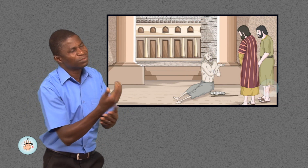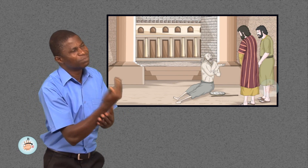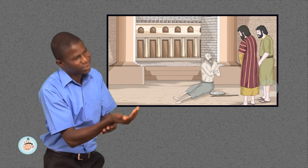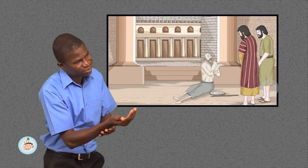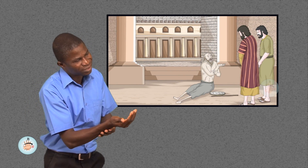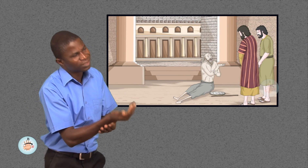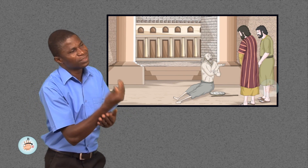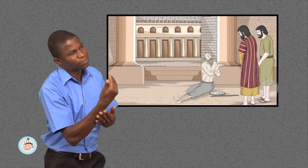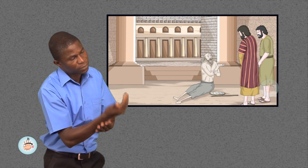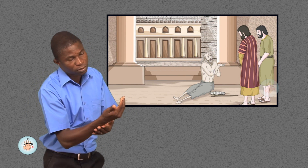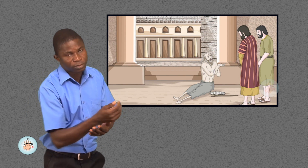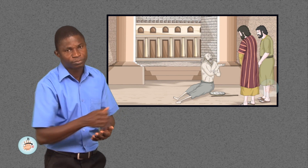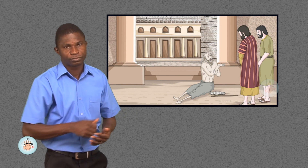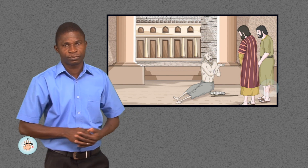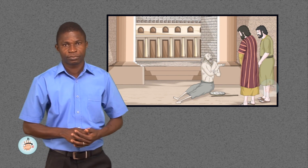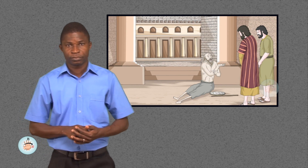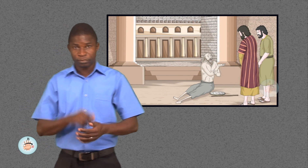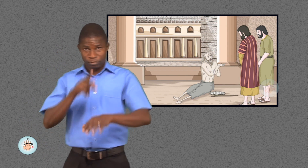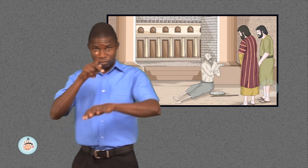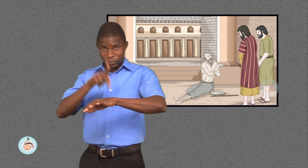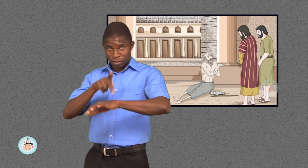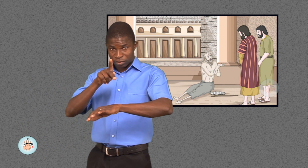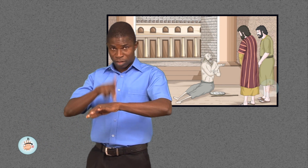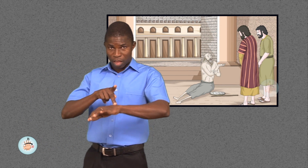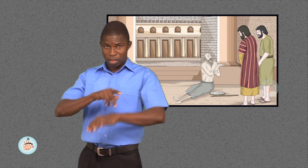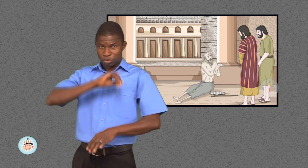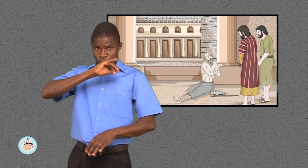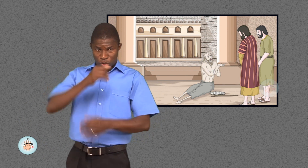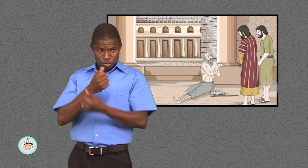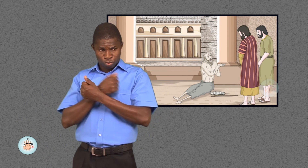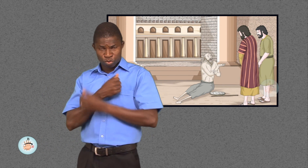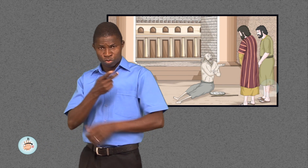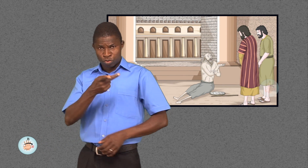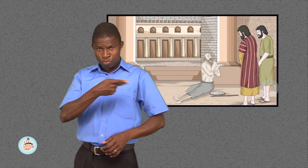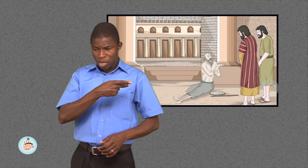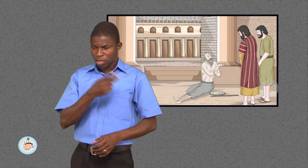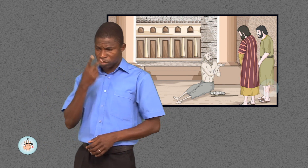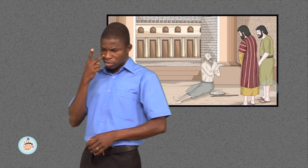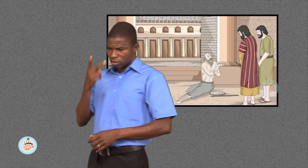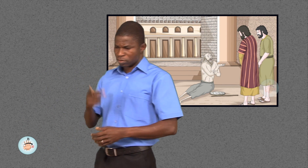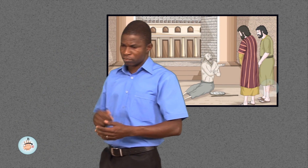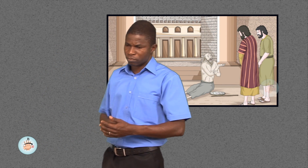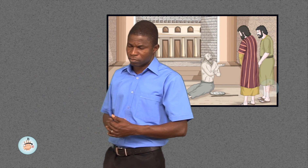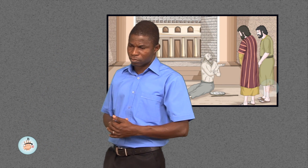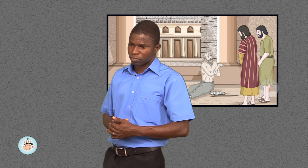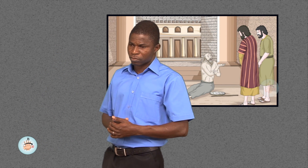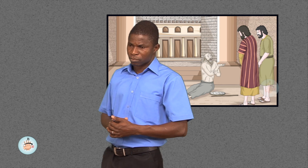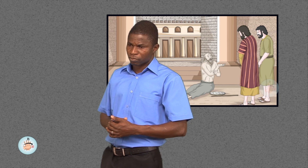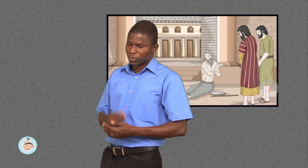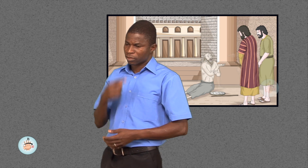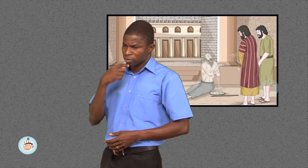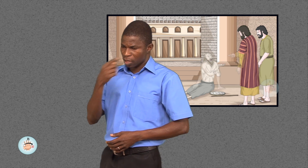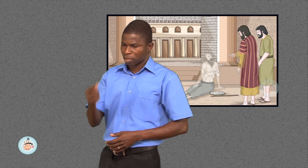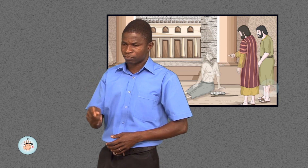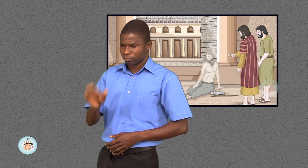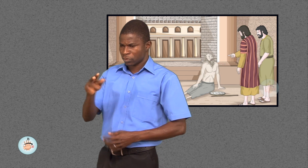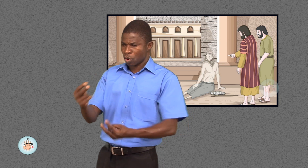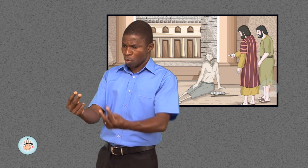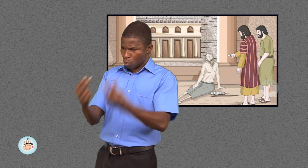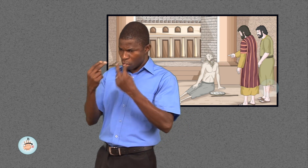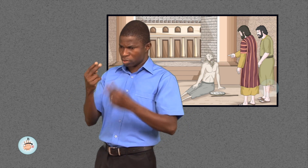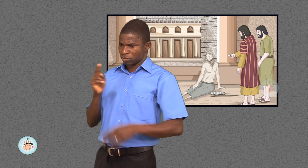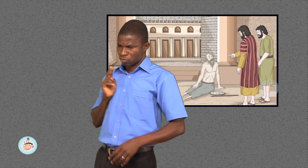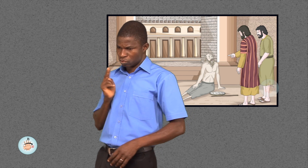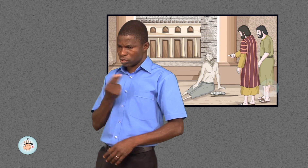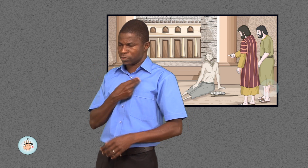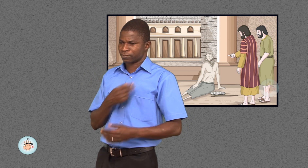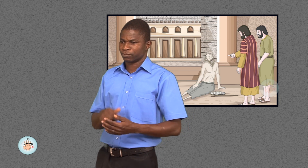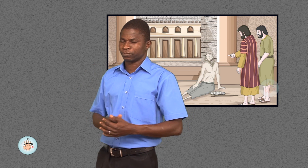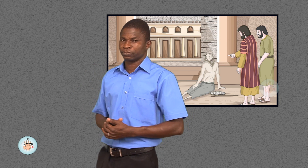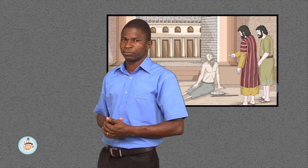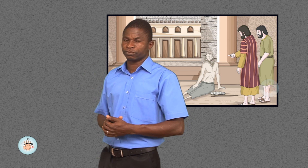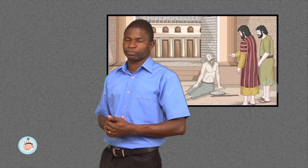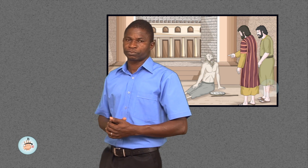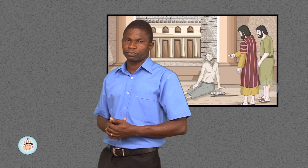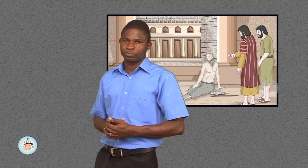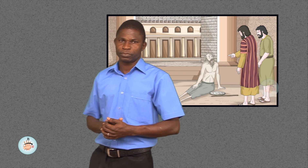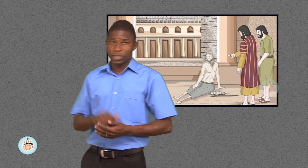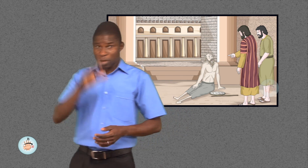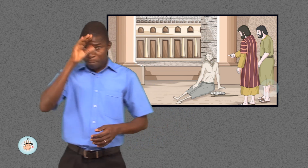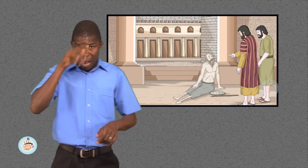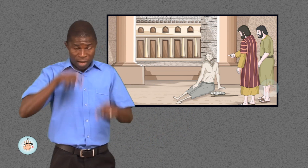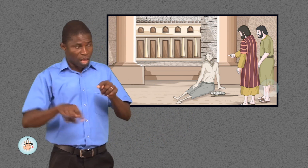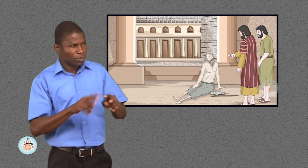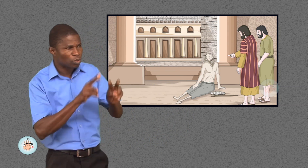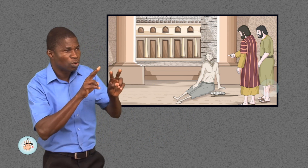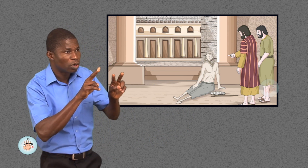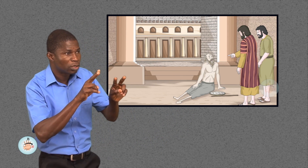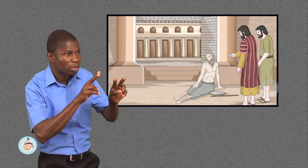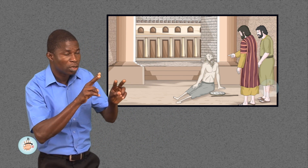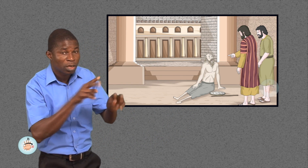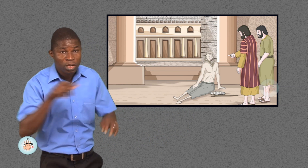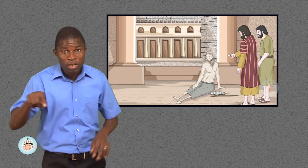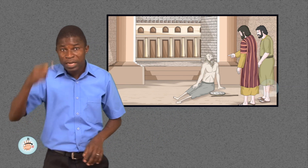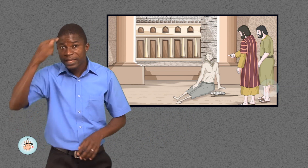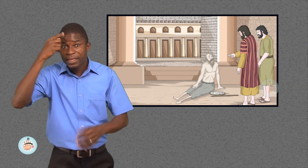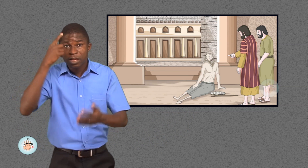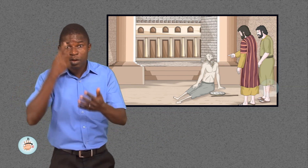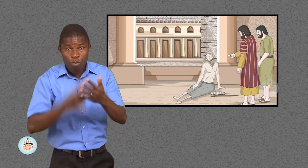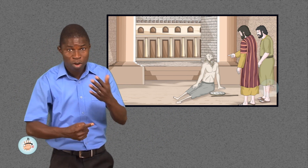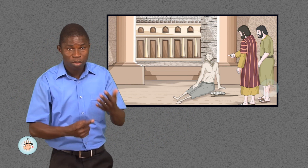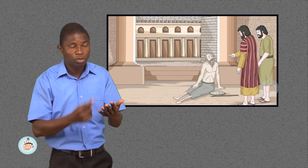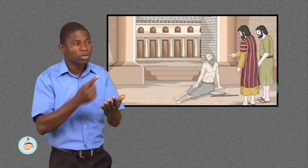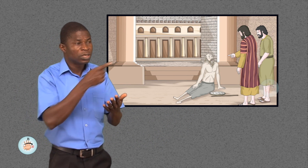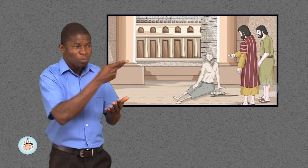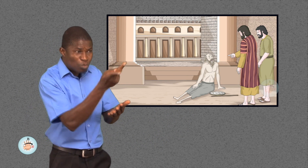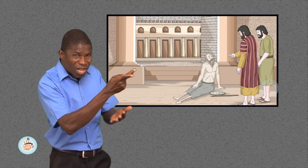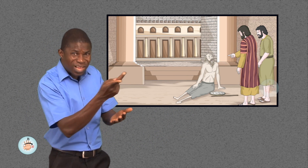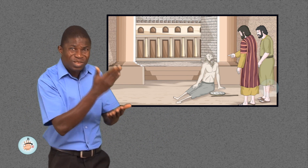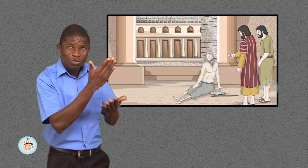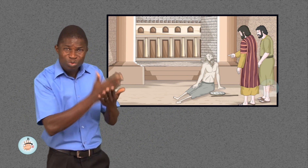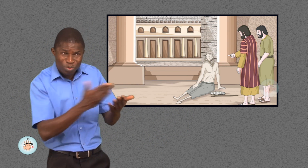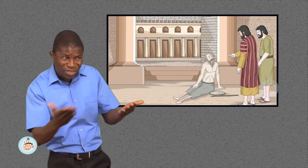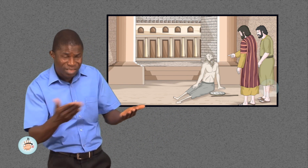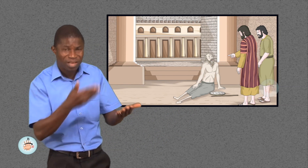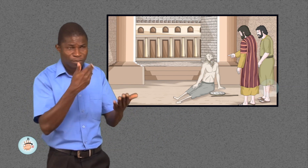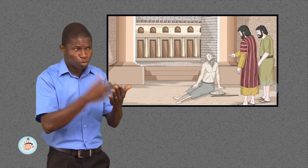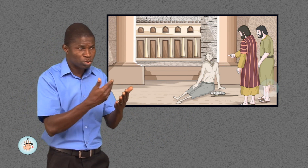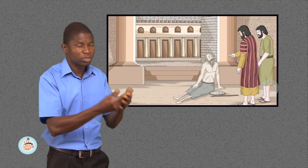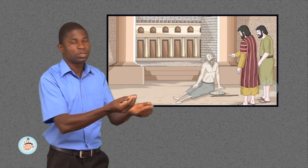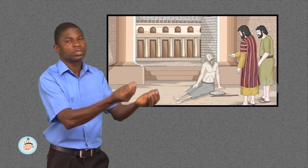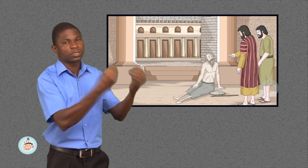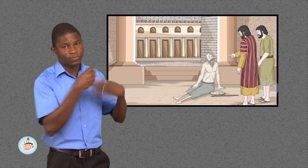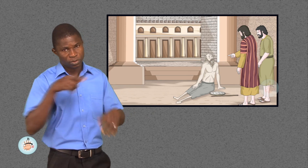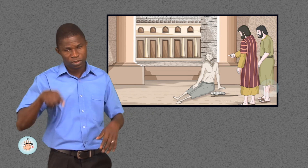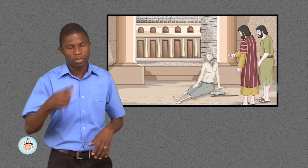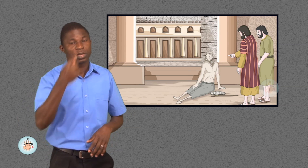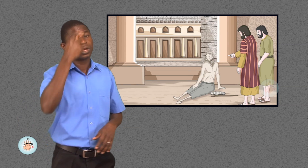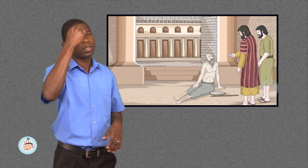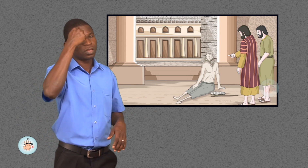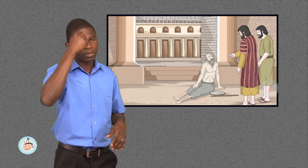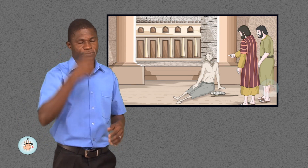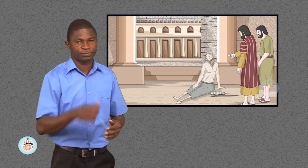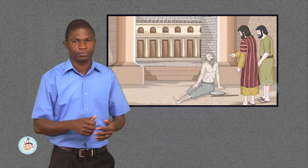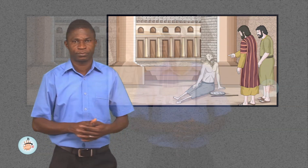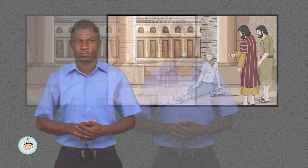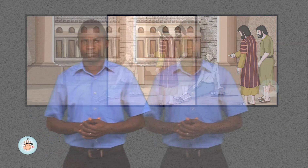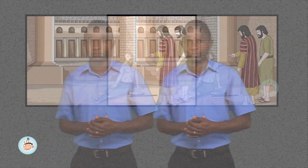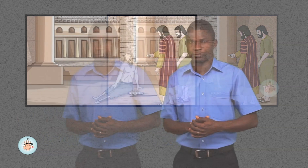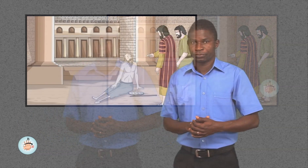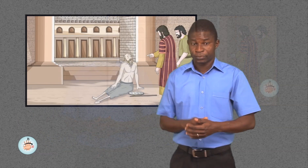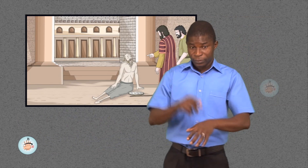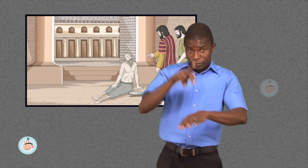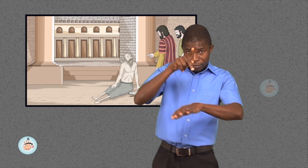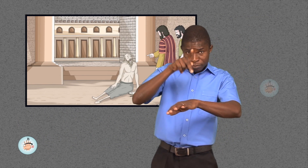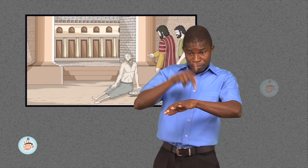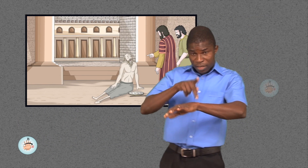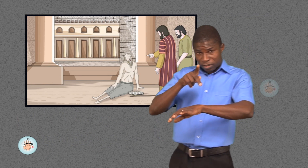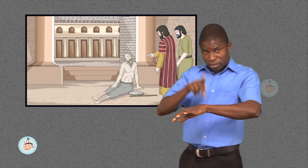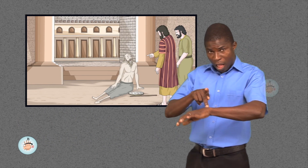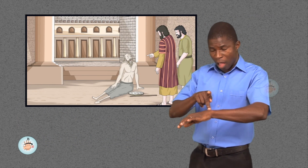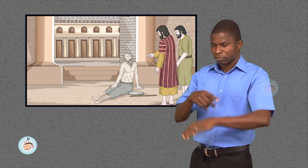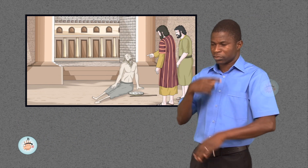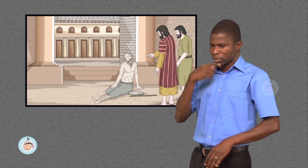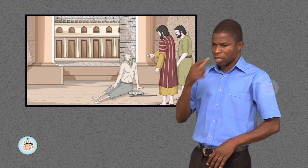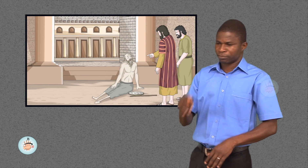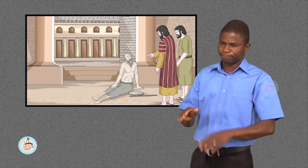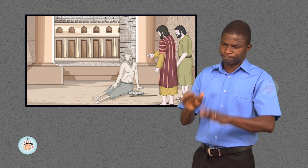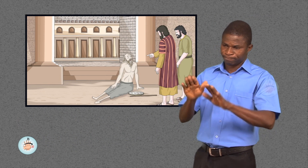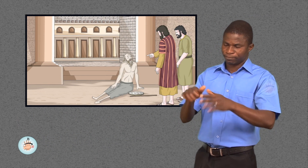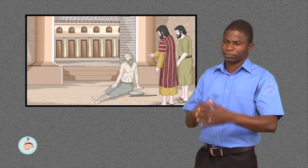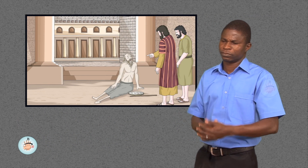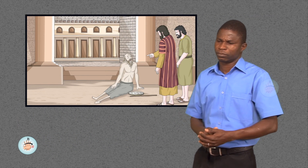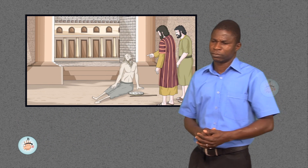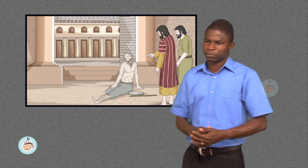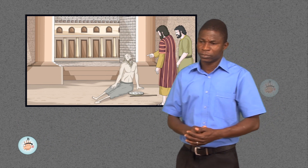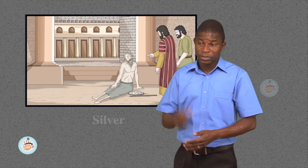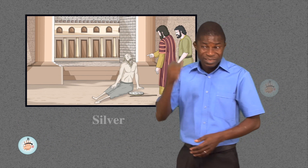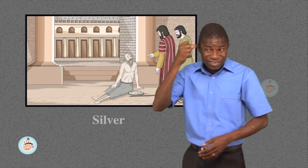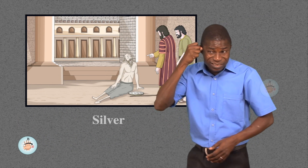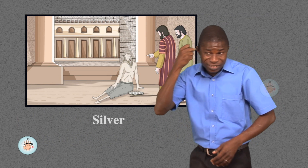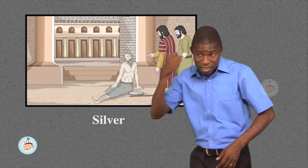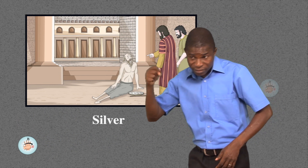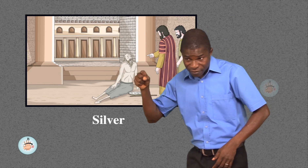“Look at us!” said Peter. So the man gave them his attention, expecting to receive something from them.